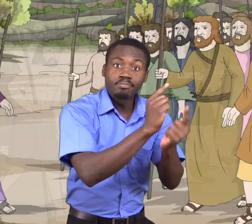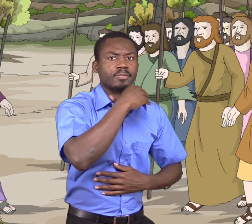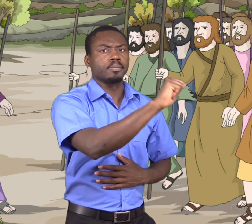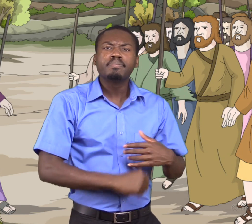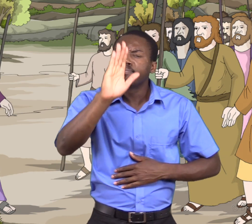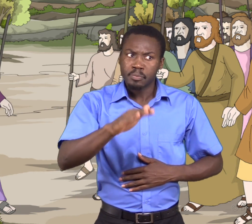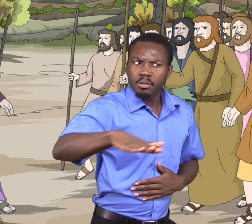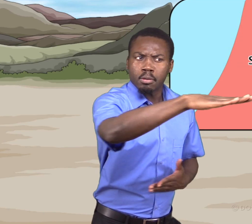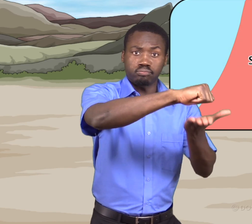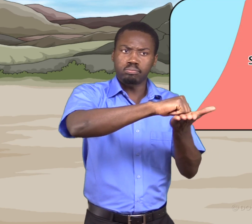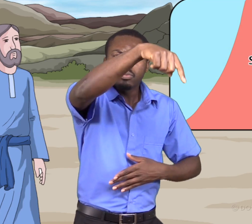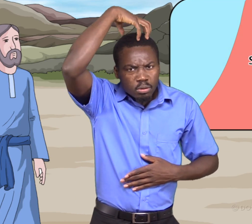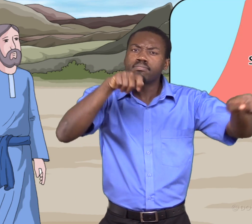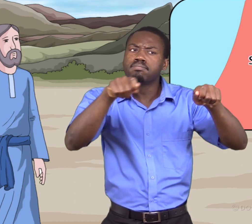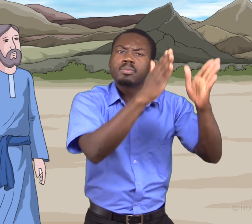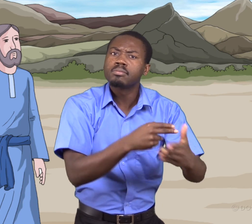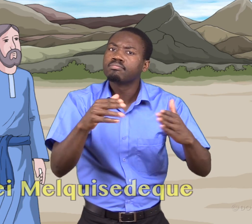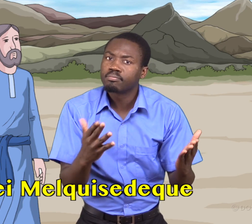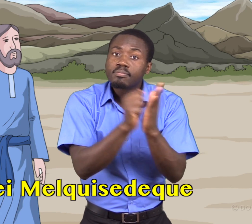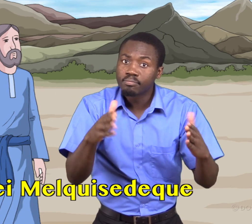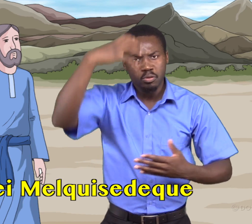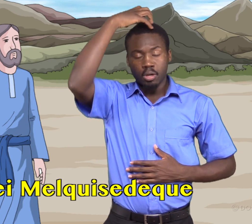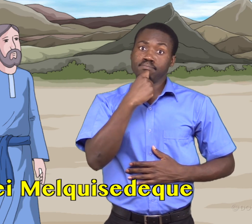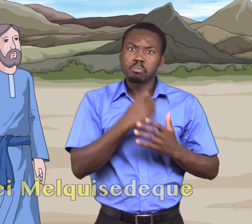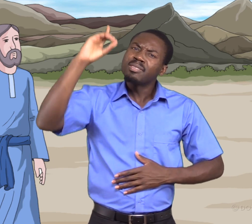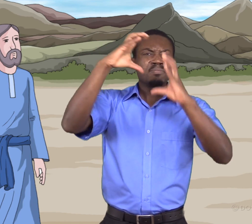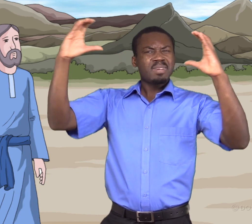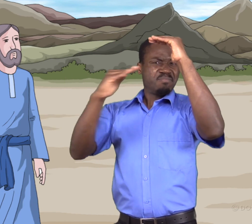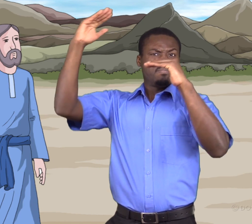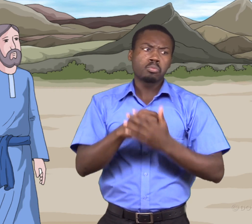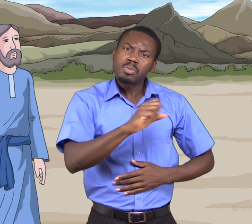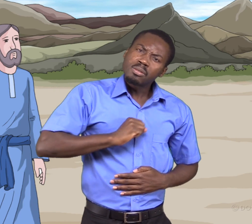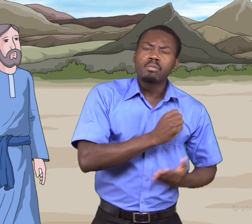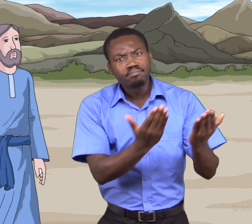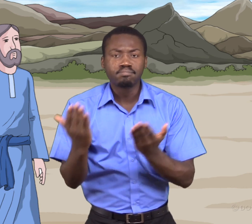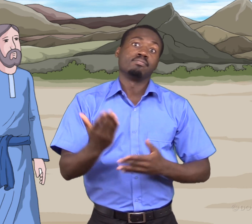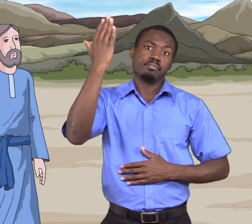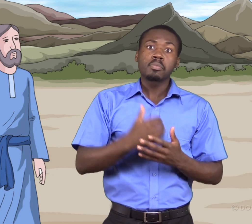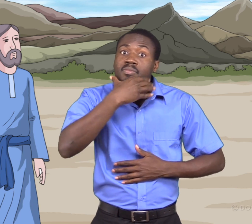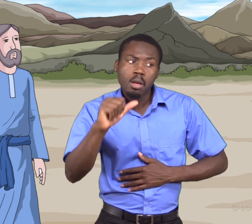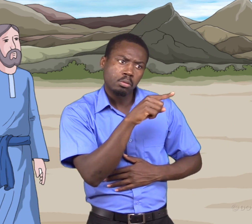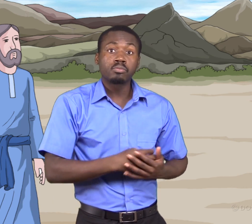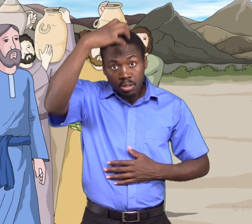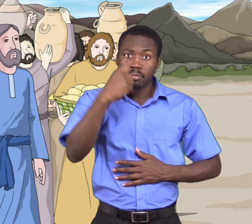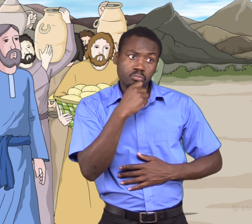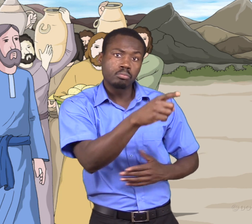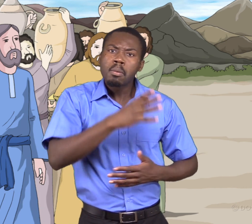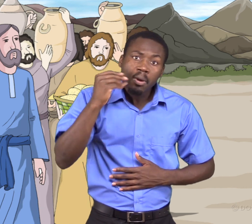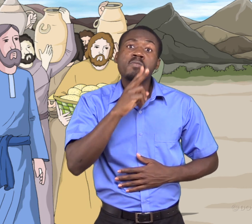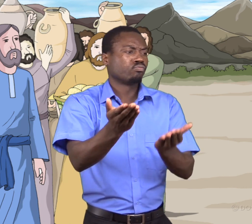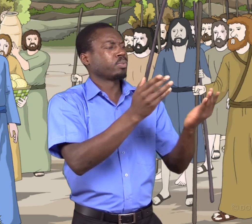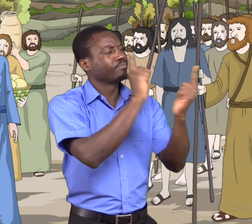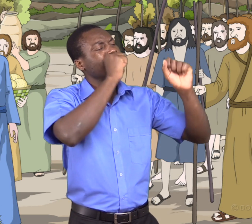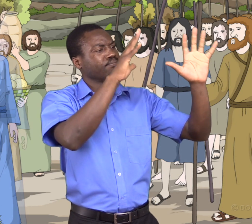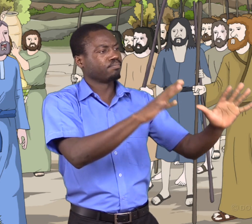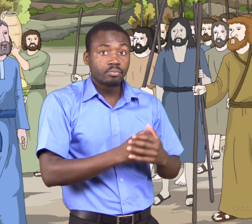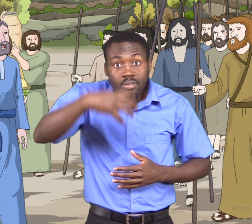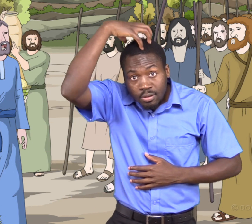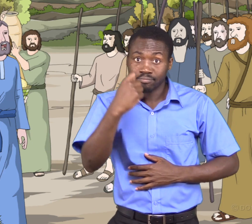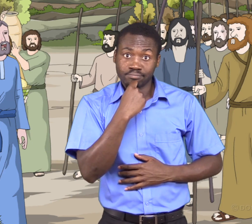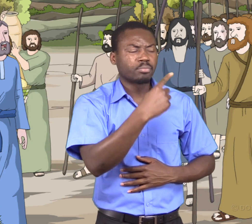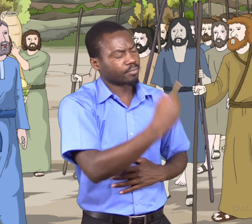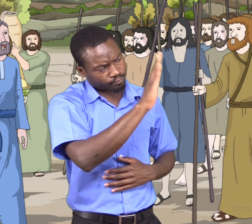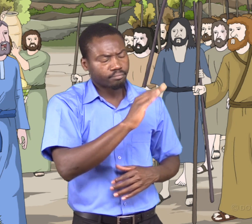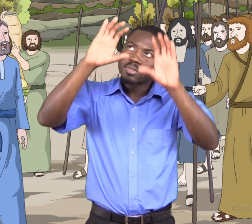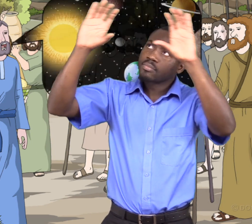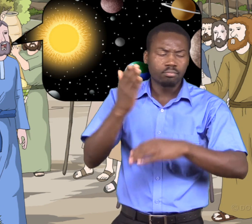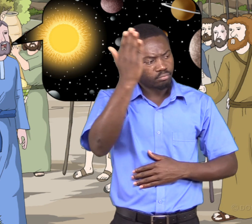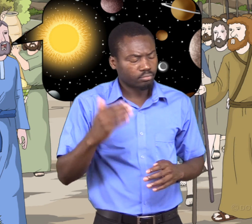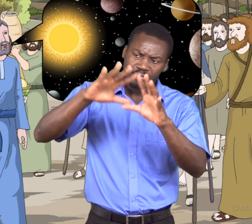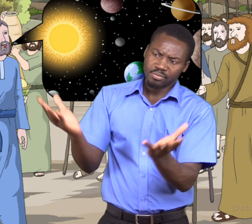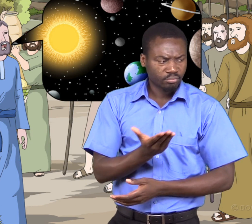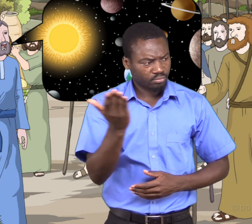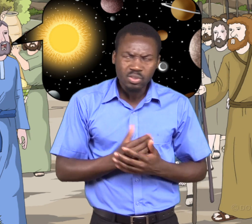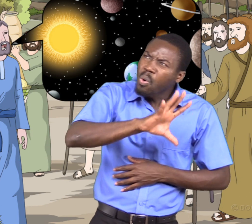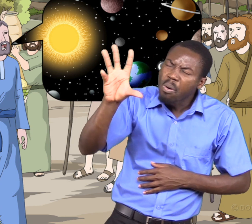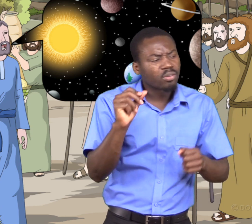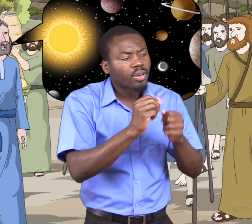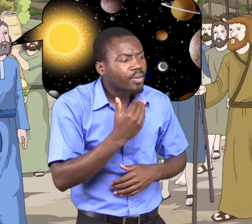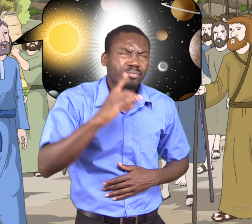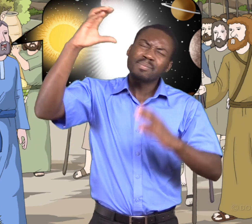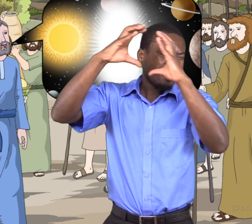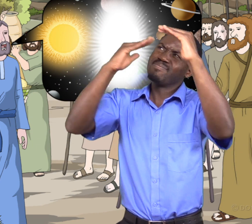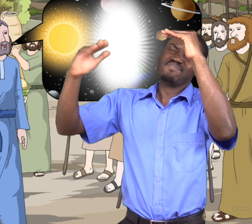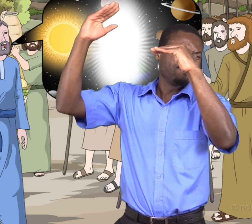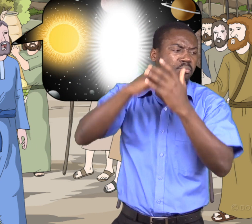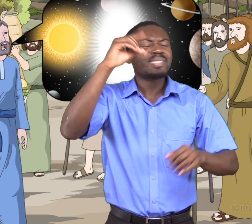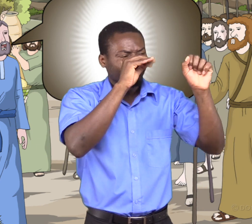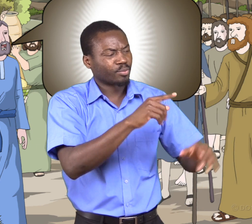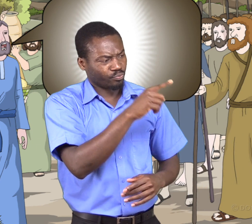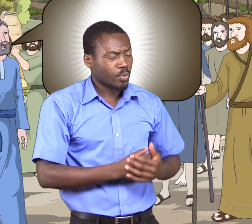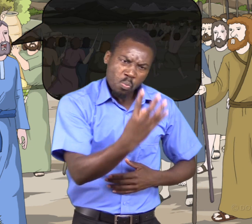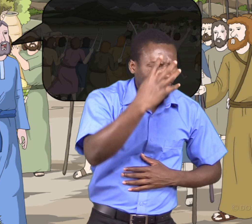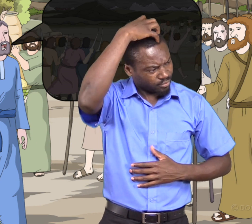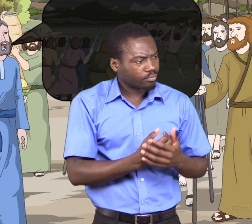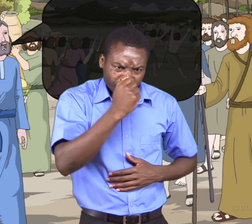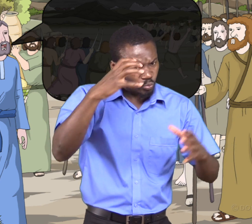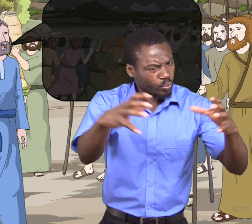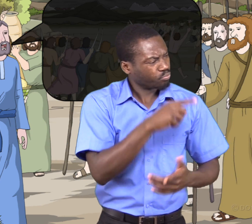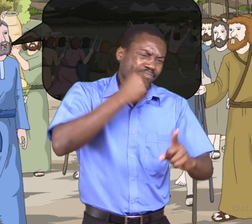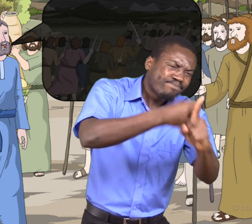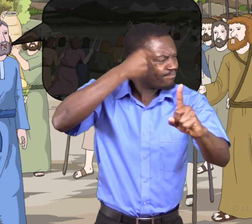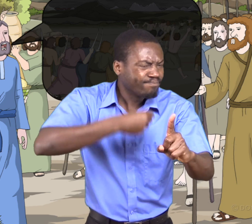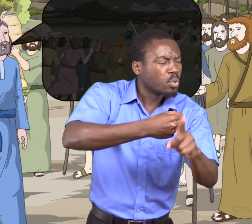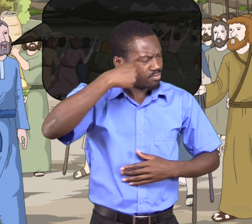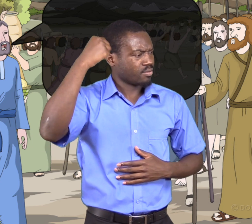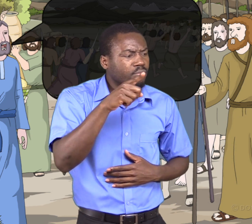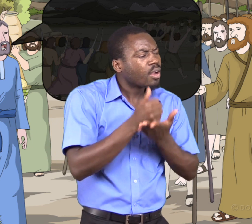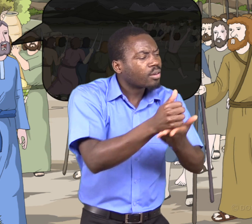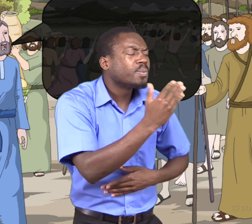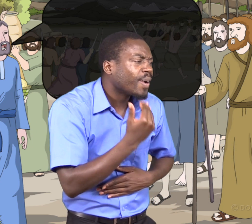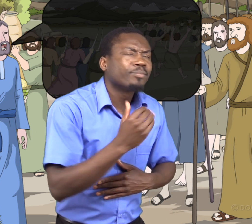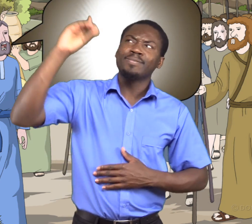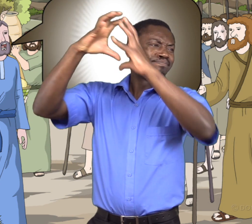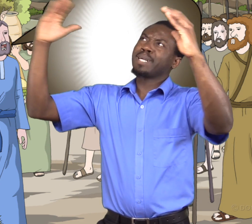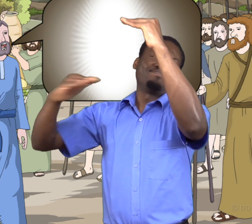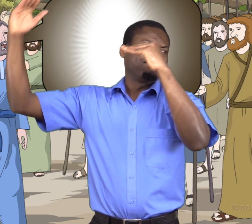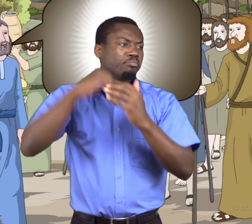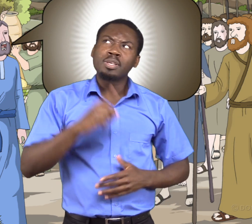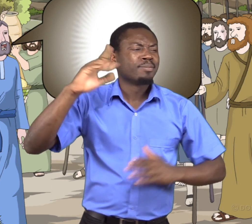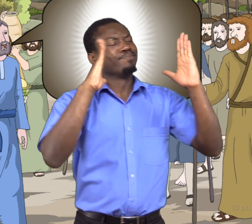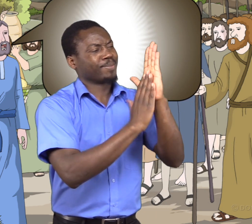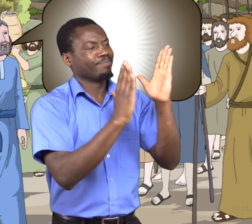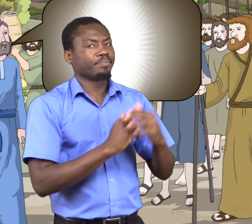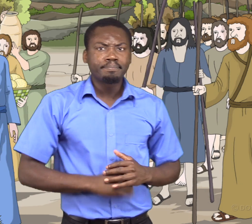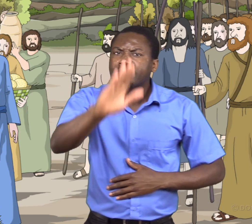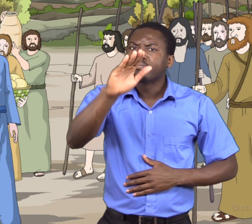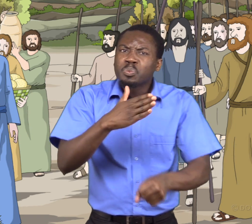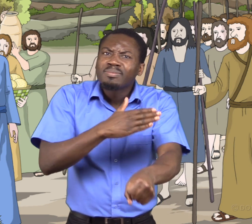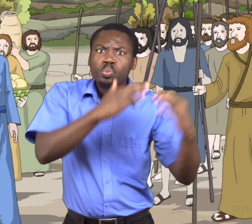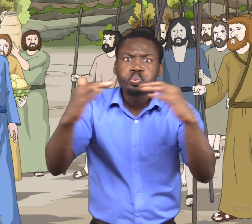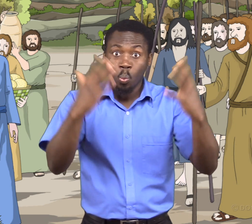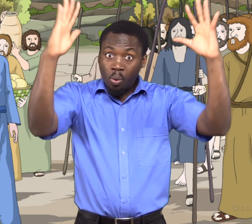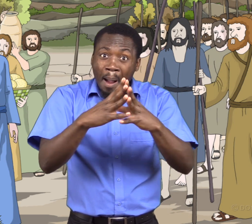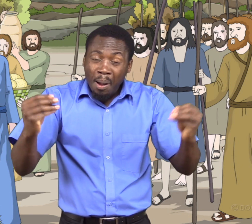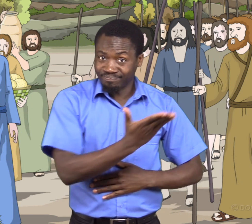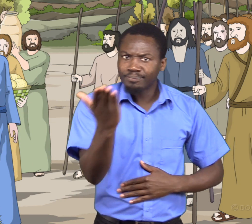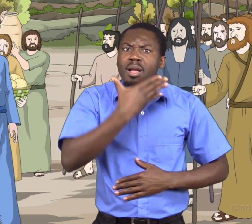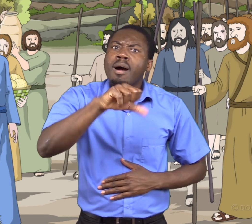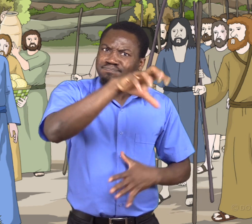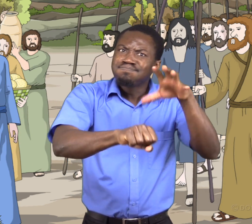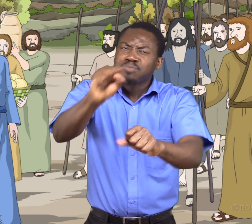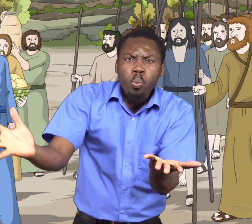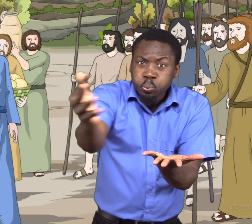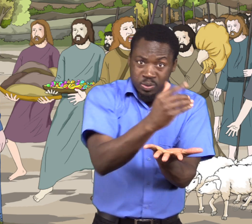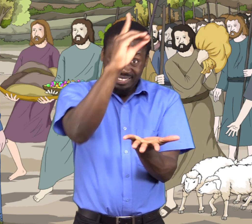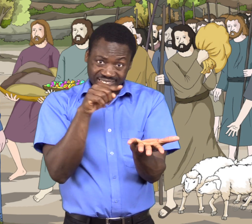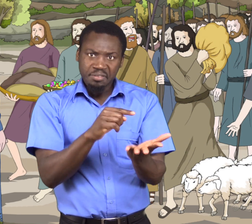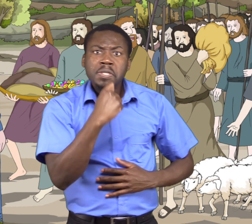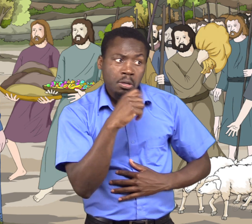Then Melchizedek king of Salem brought out bread and wine—since he was priest of God Most High — and he blessed Abram and said: “Blessed be Abram by God Most High, Creator of heaven and earth, and blessed be God Most High, who has delivered your enemies into your hand.”